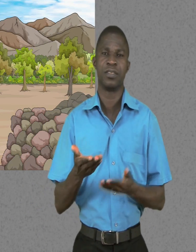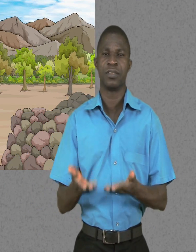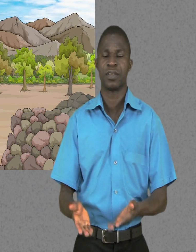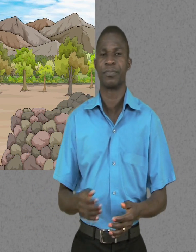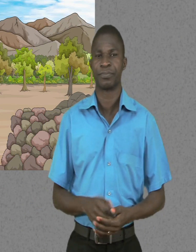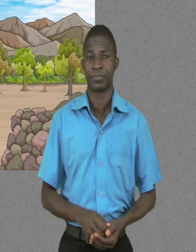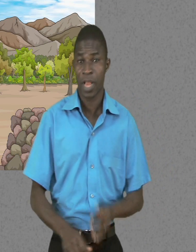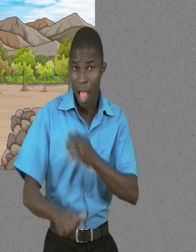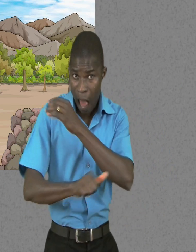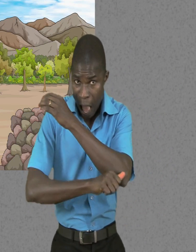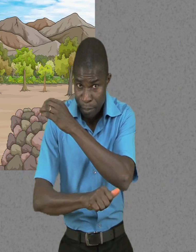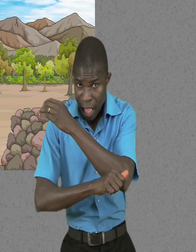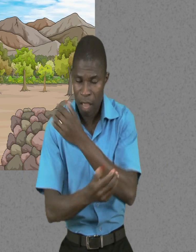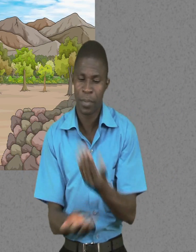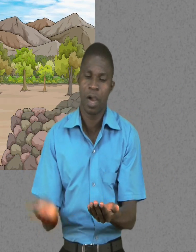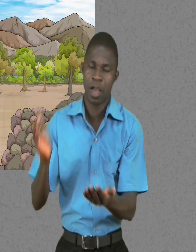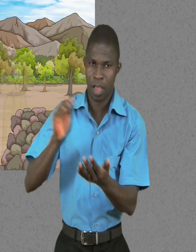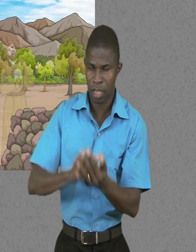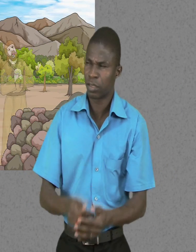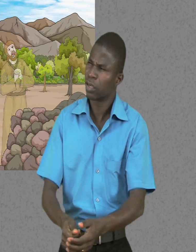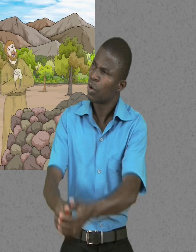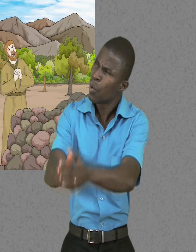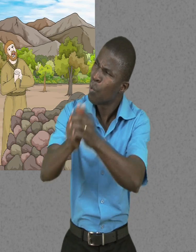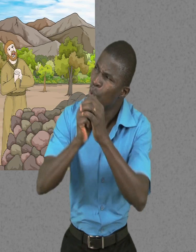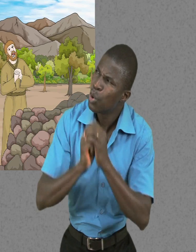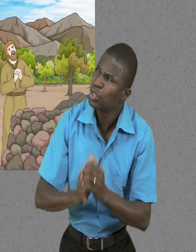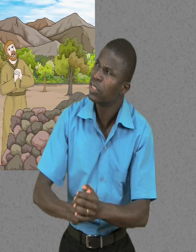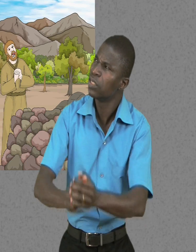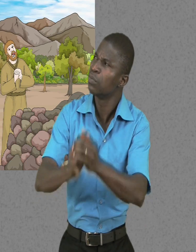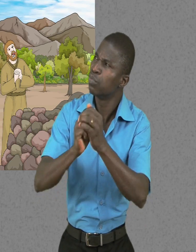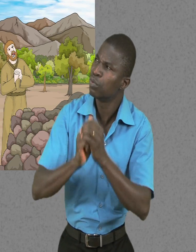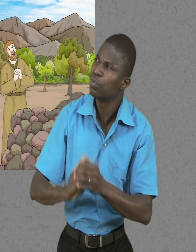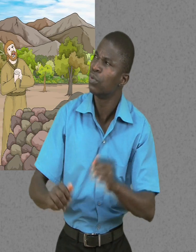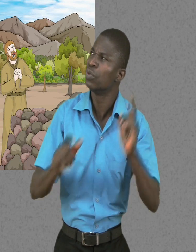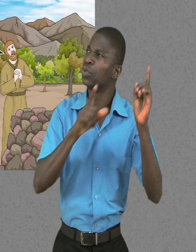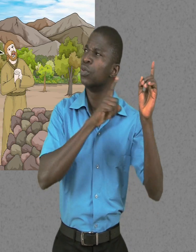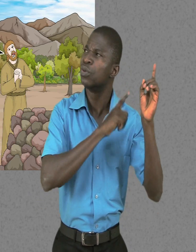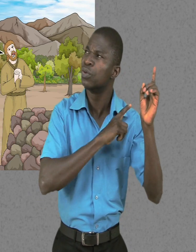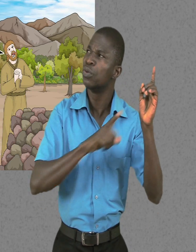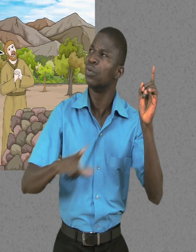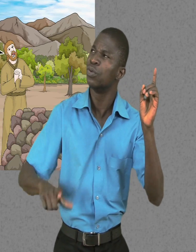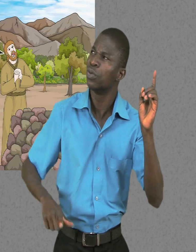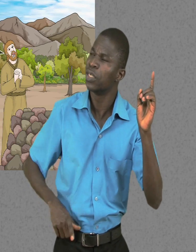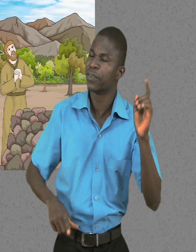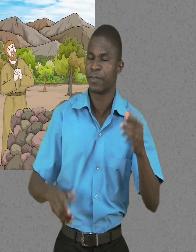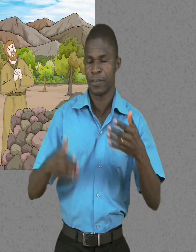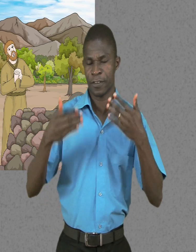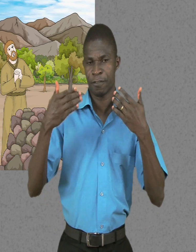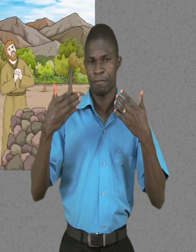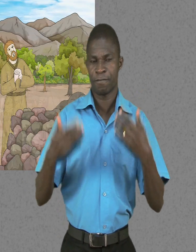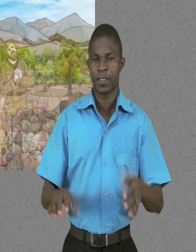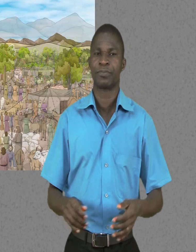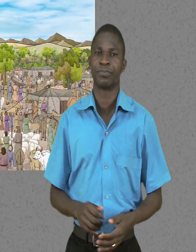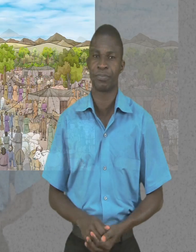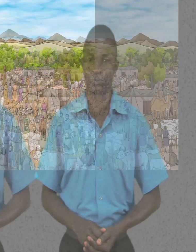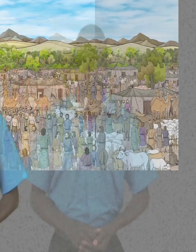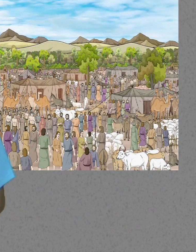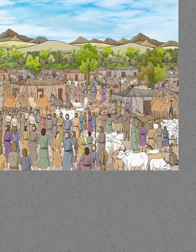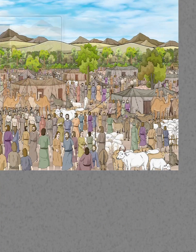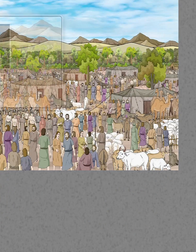And there Abram called on the name of the LORD.